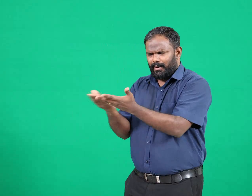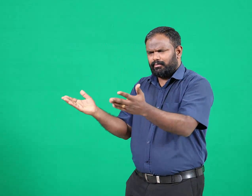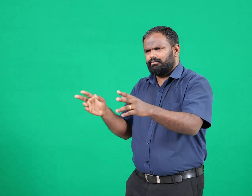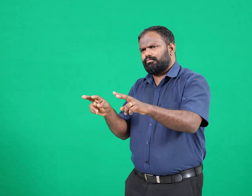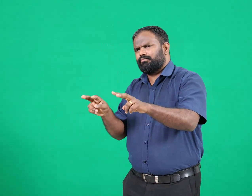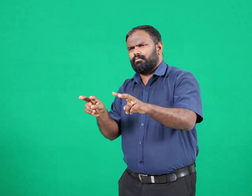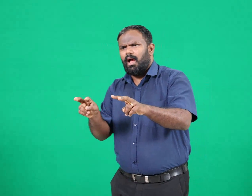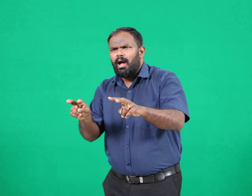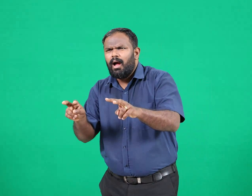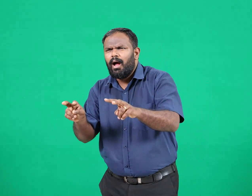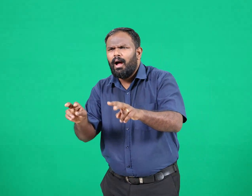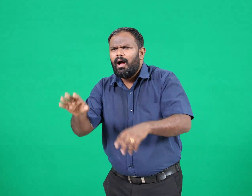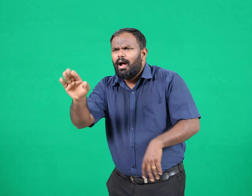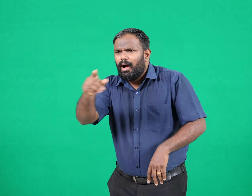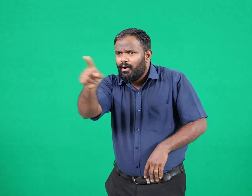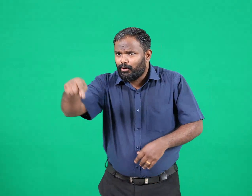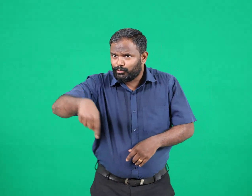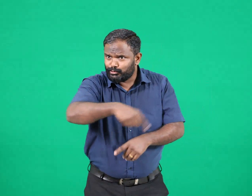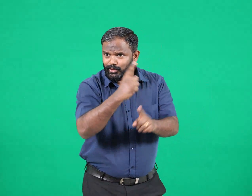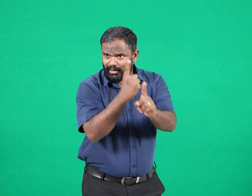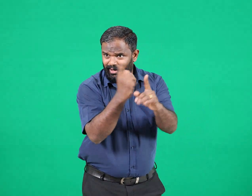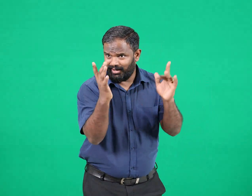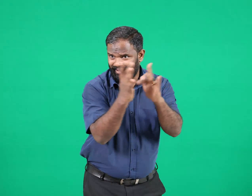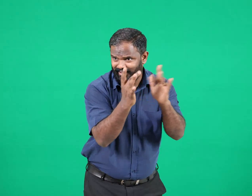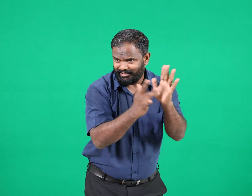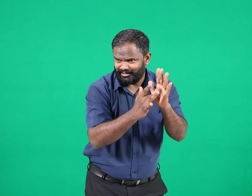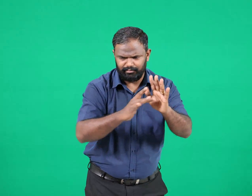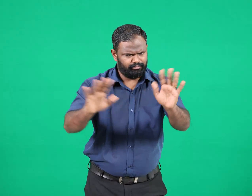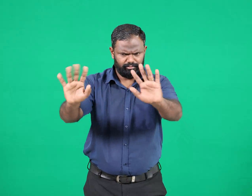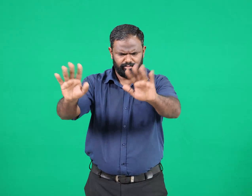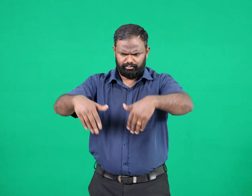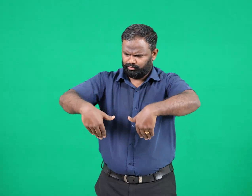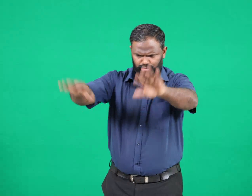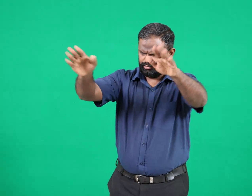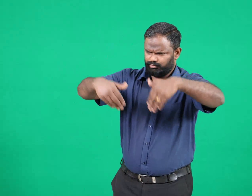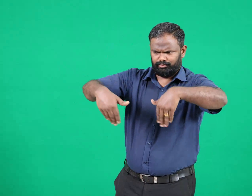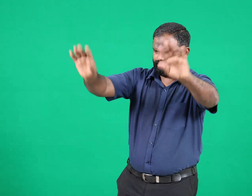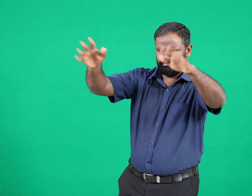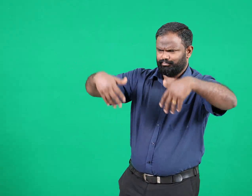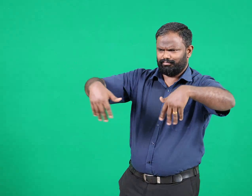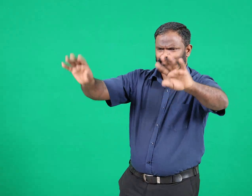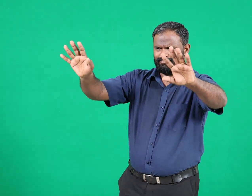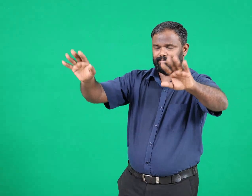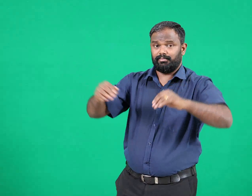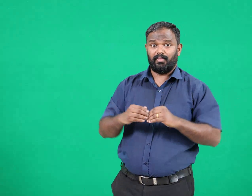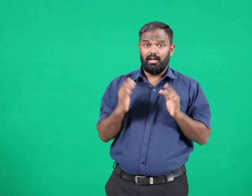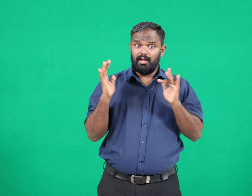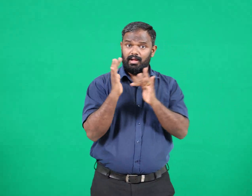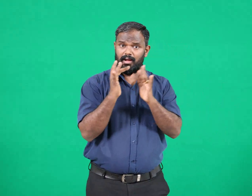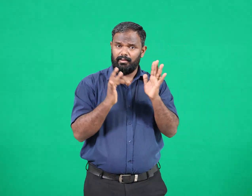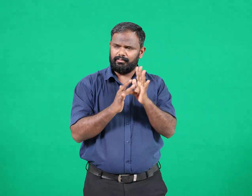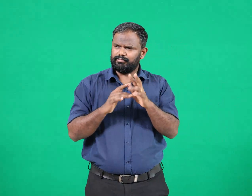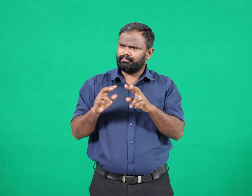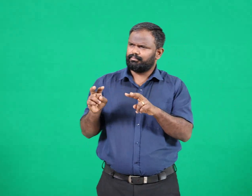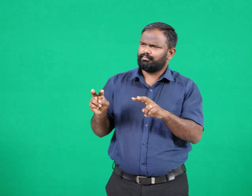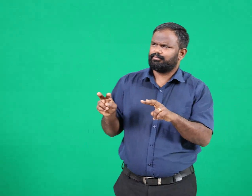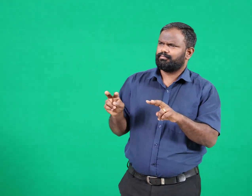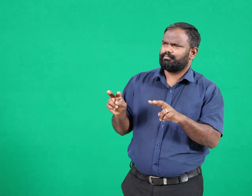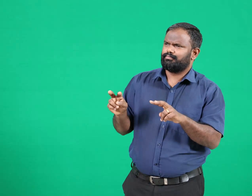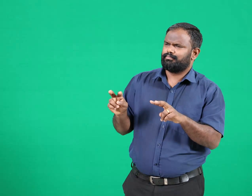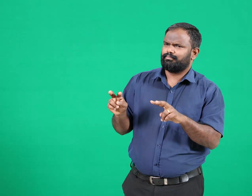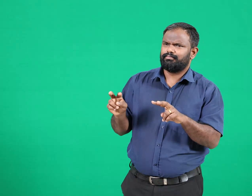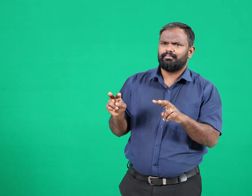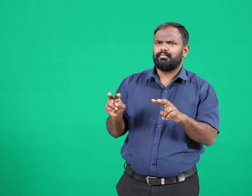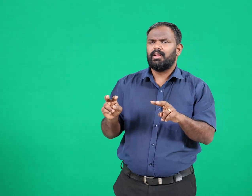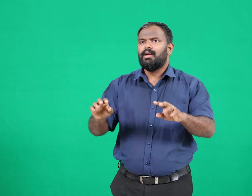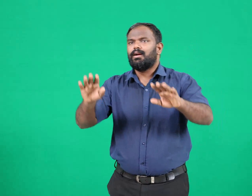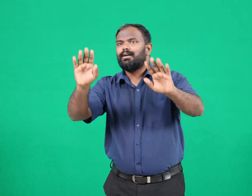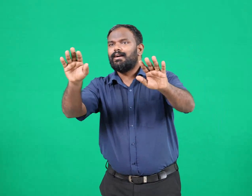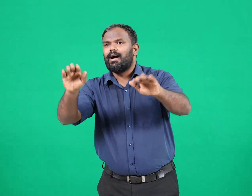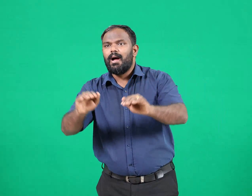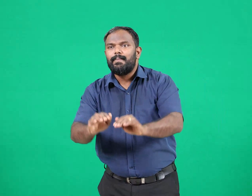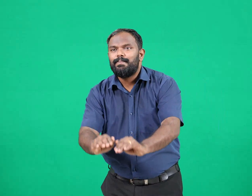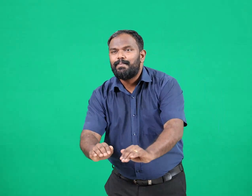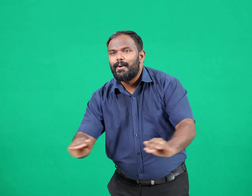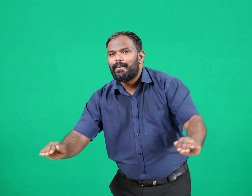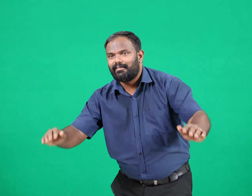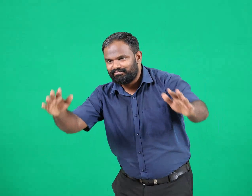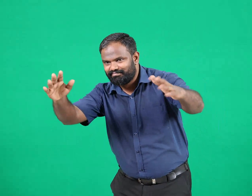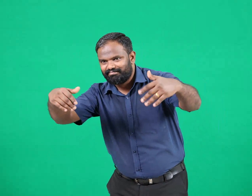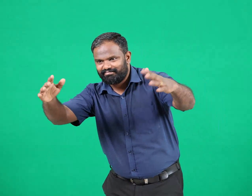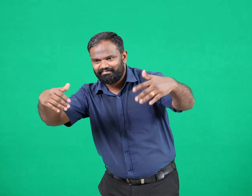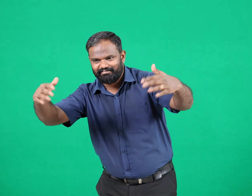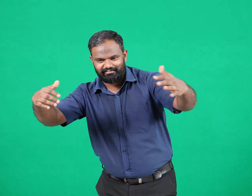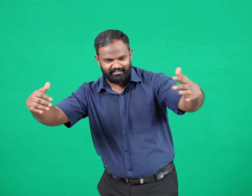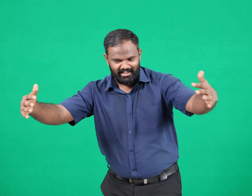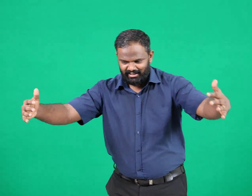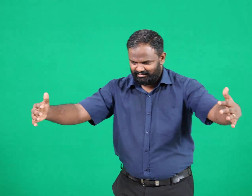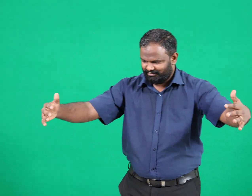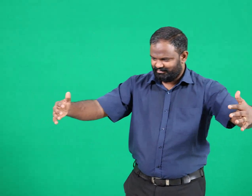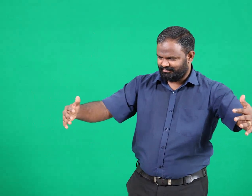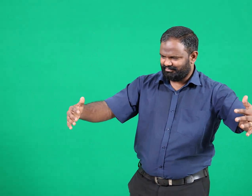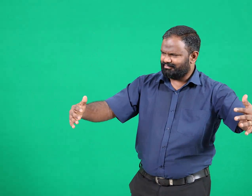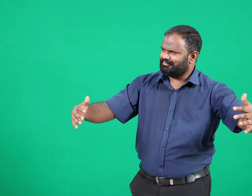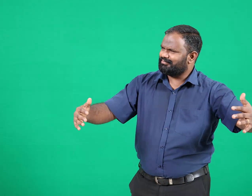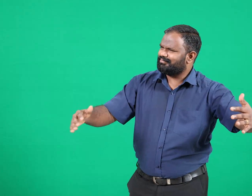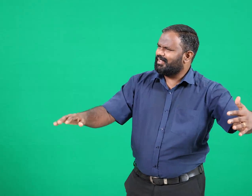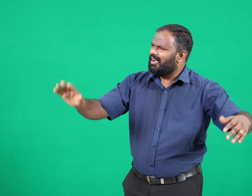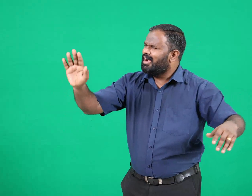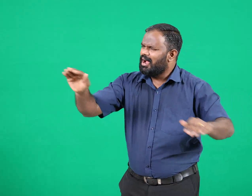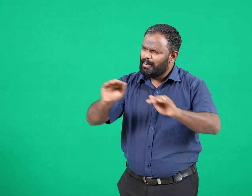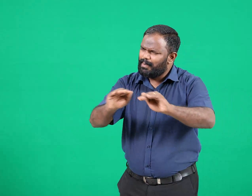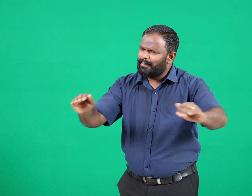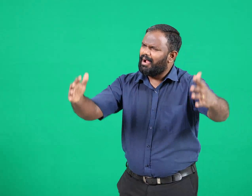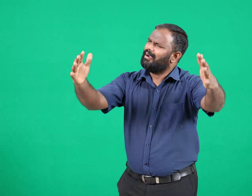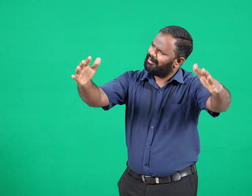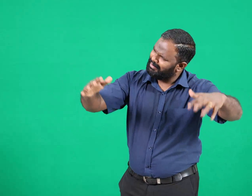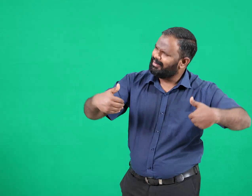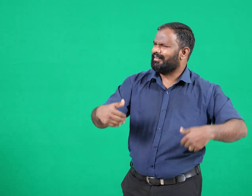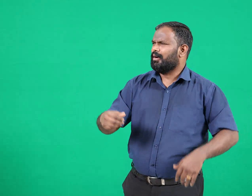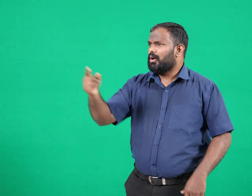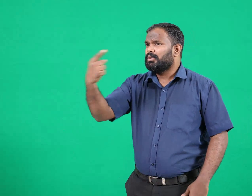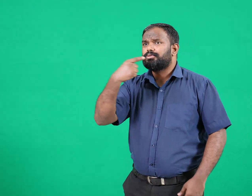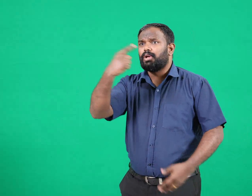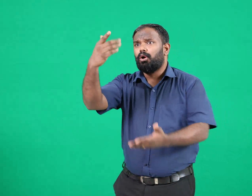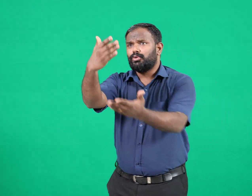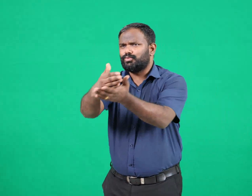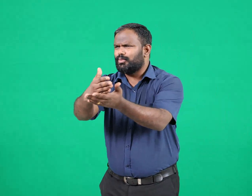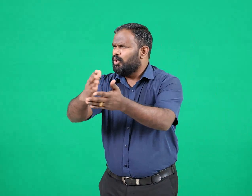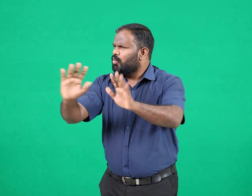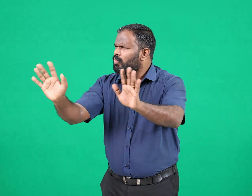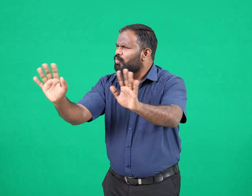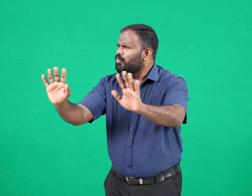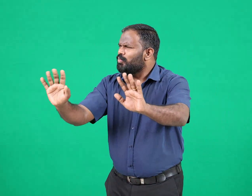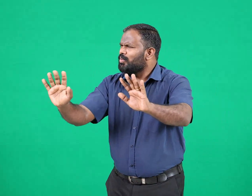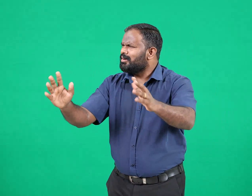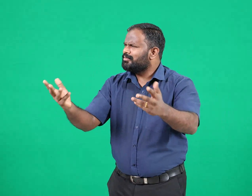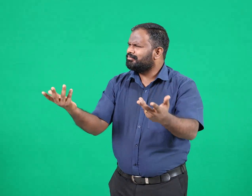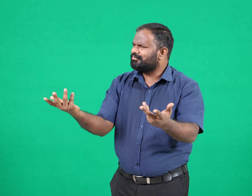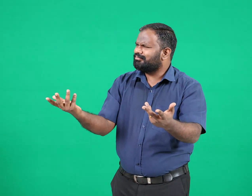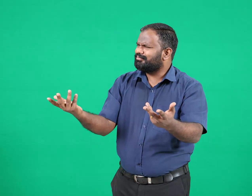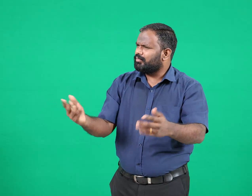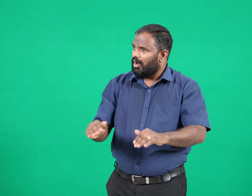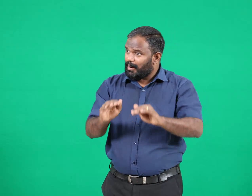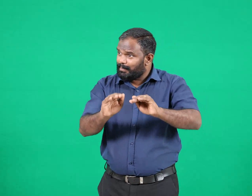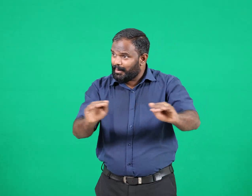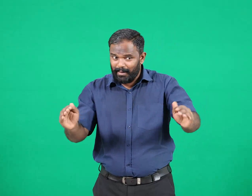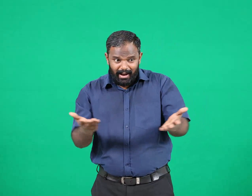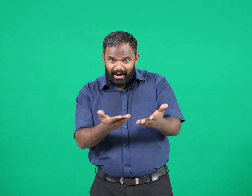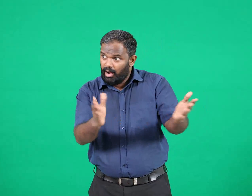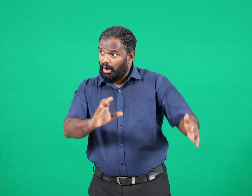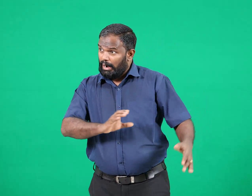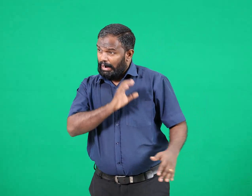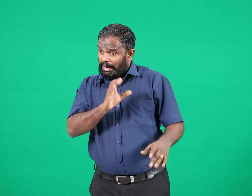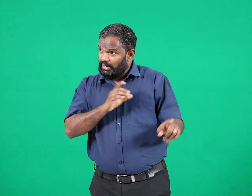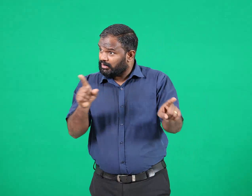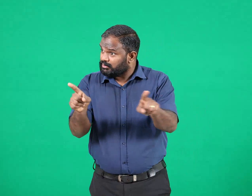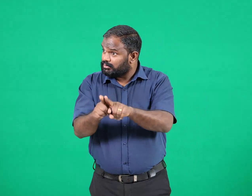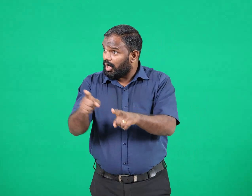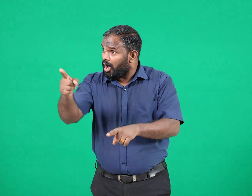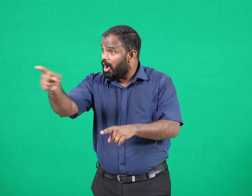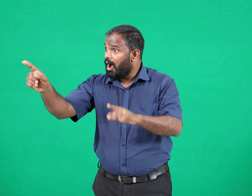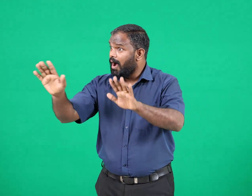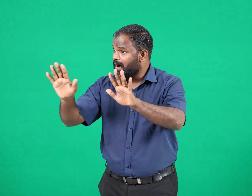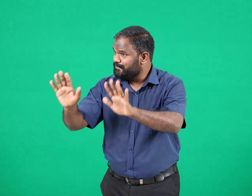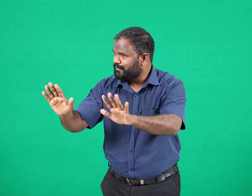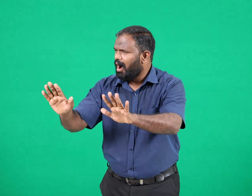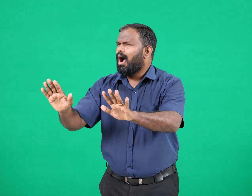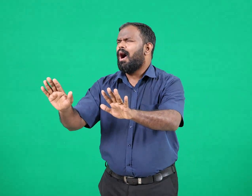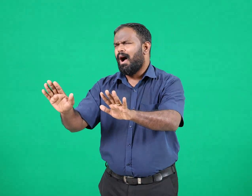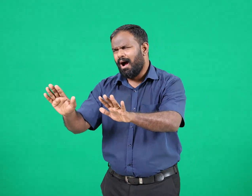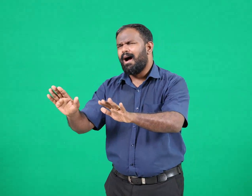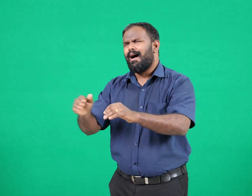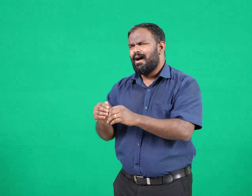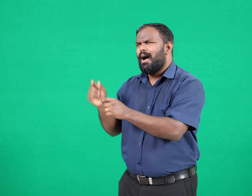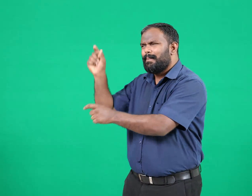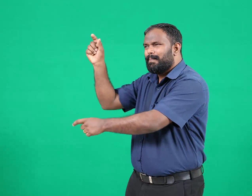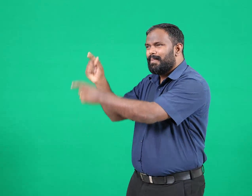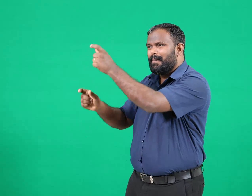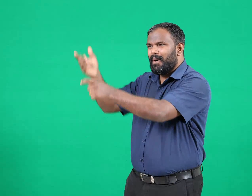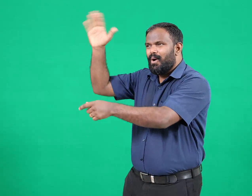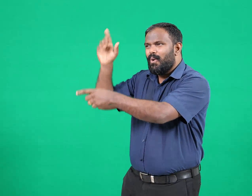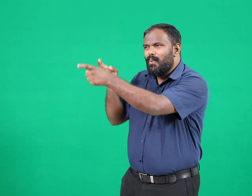But Jesus called the children to Him and said, "Let the little children come to Me, and do not hinder them!